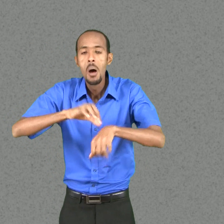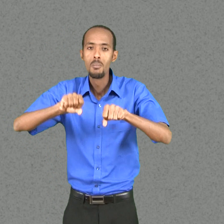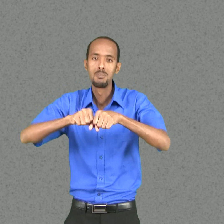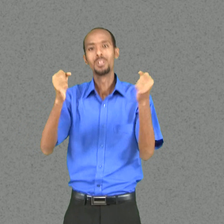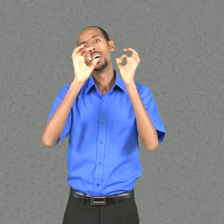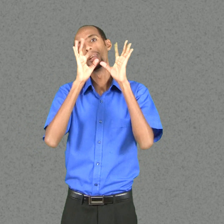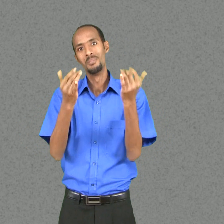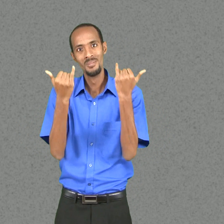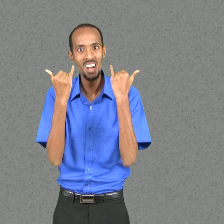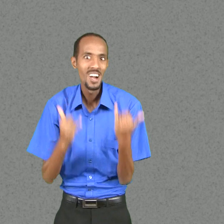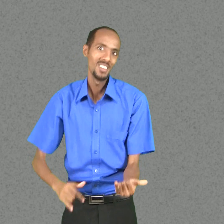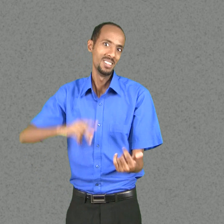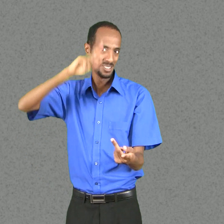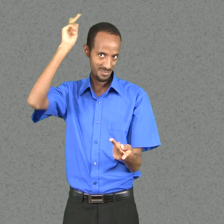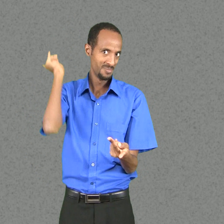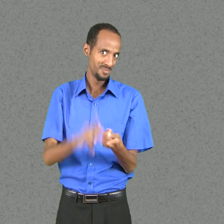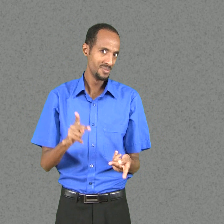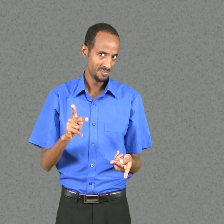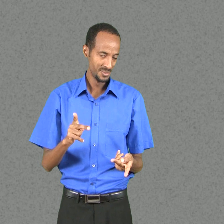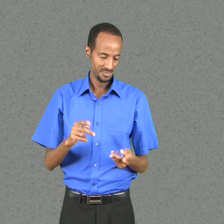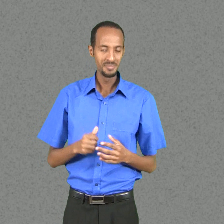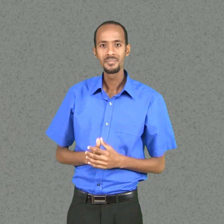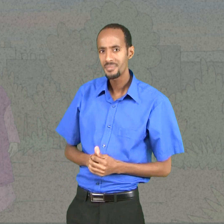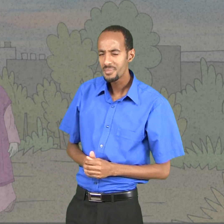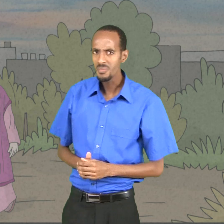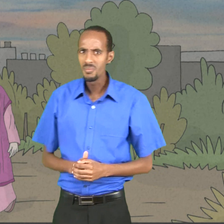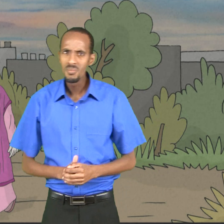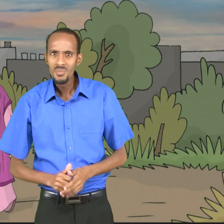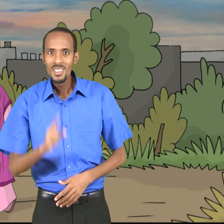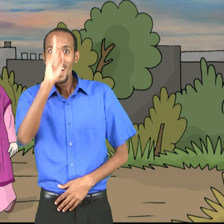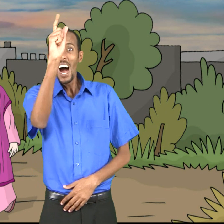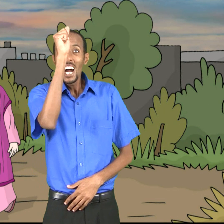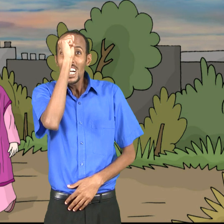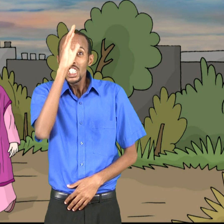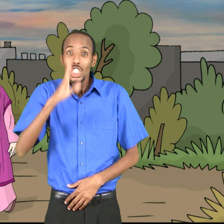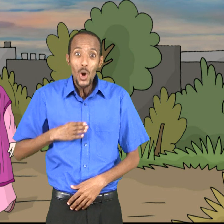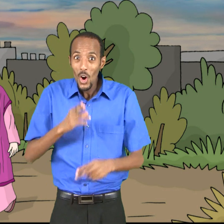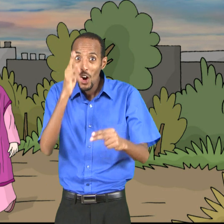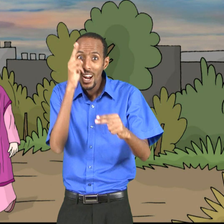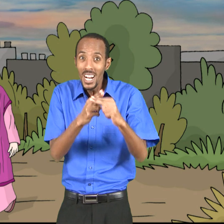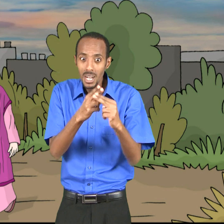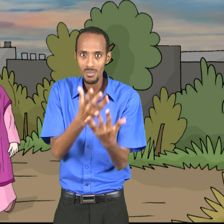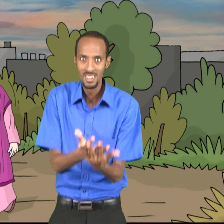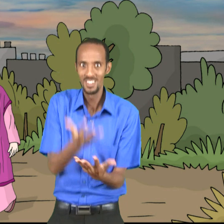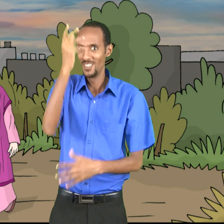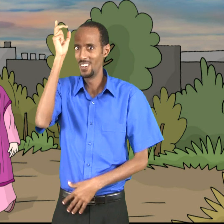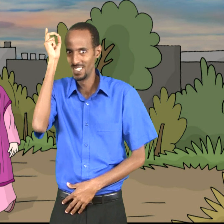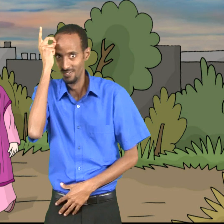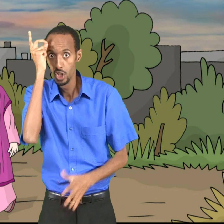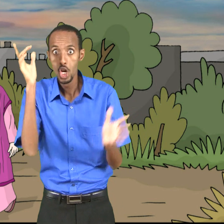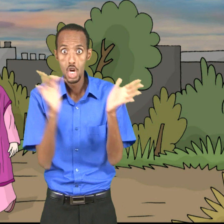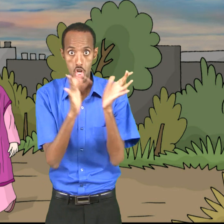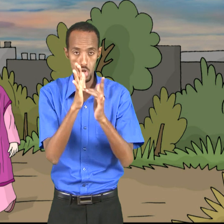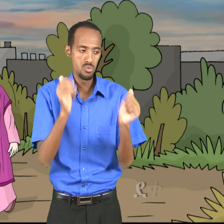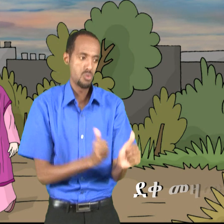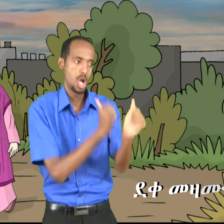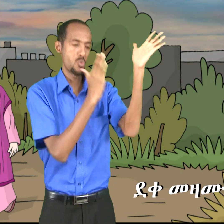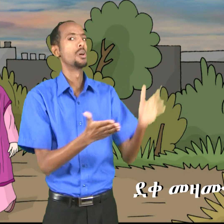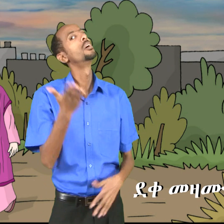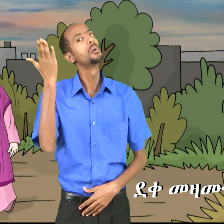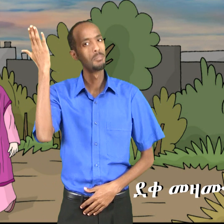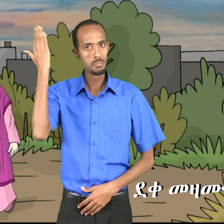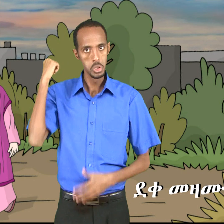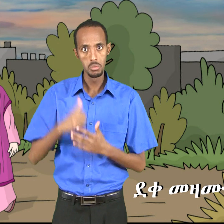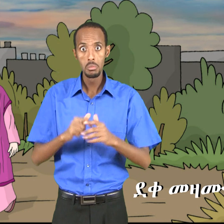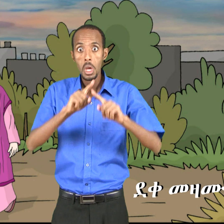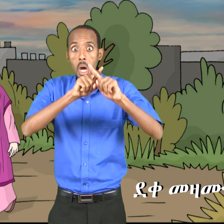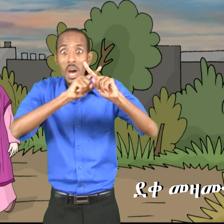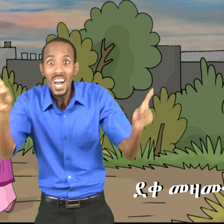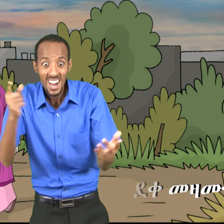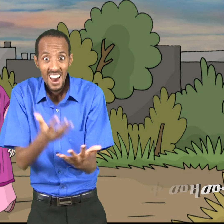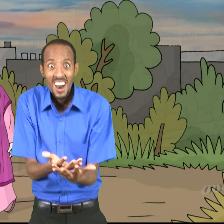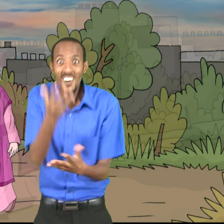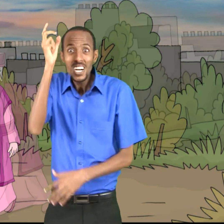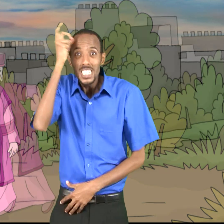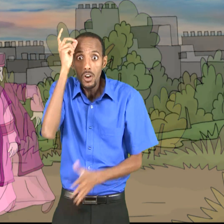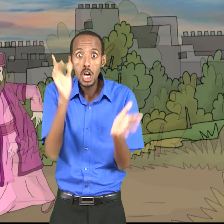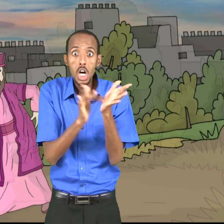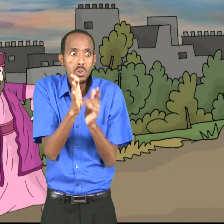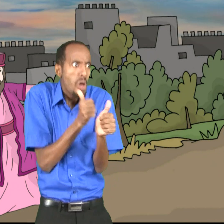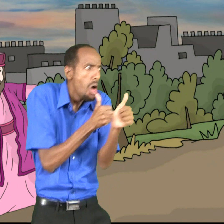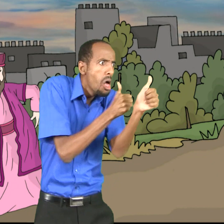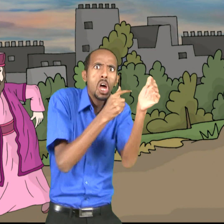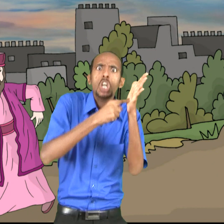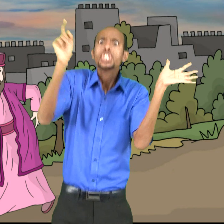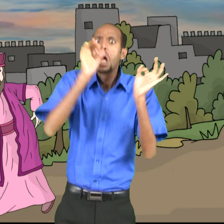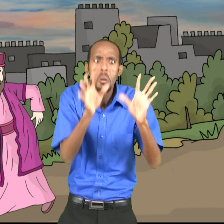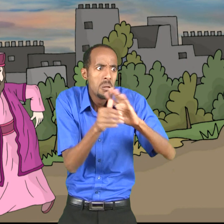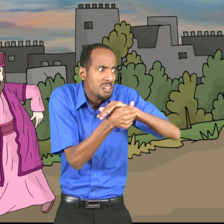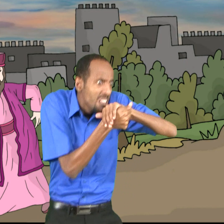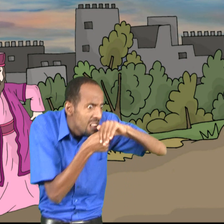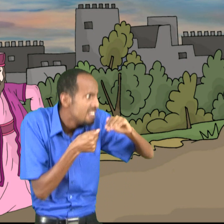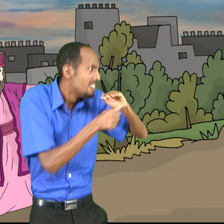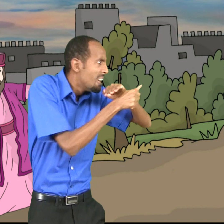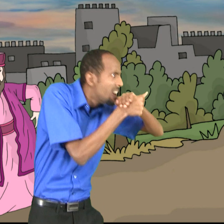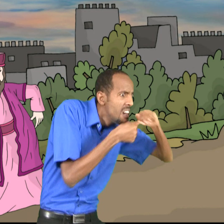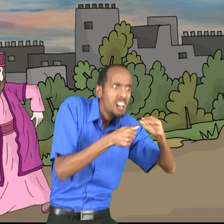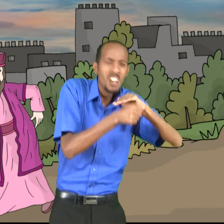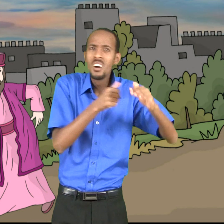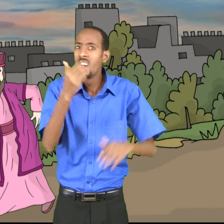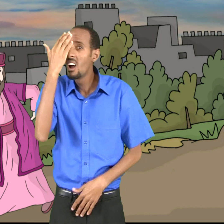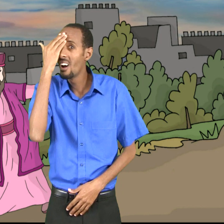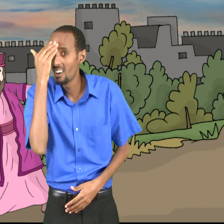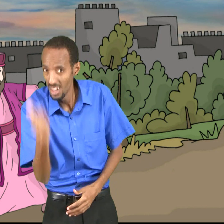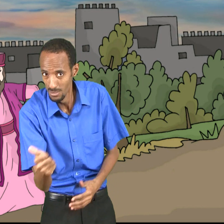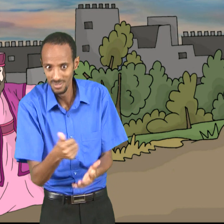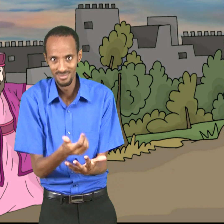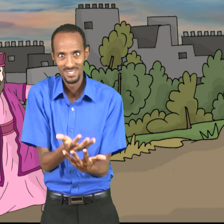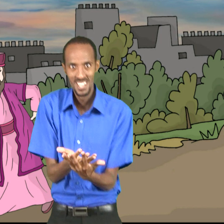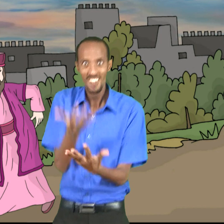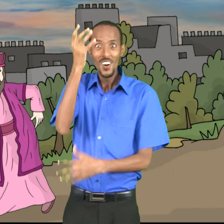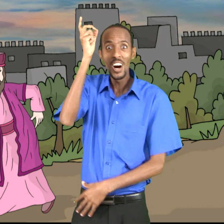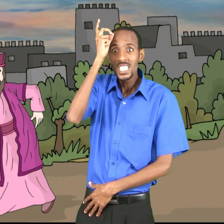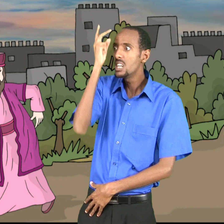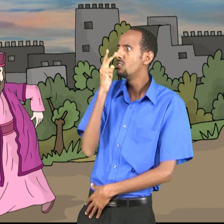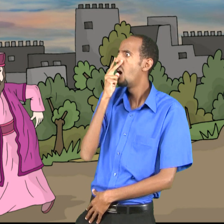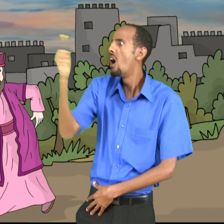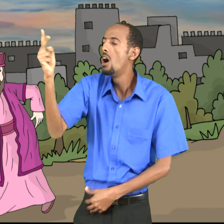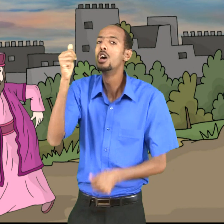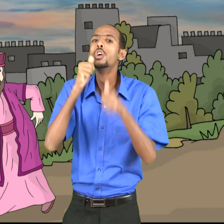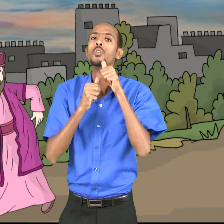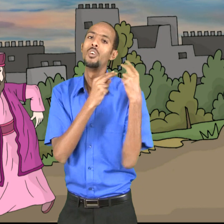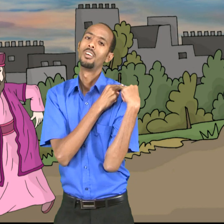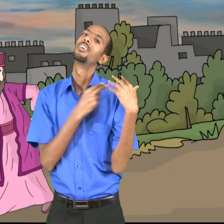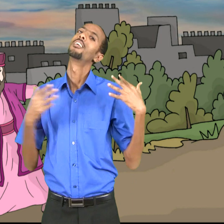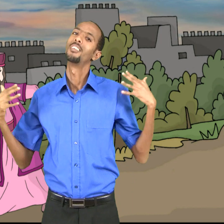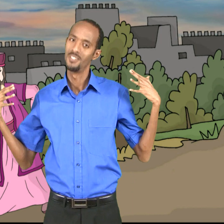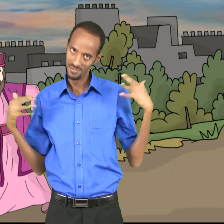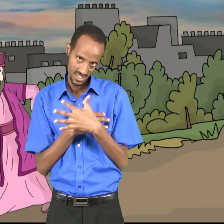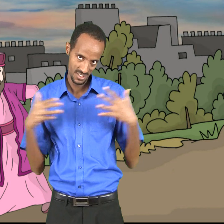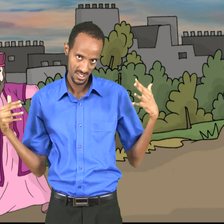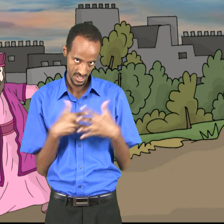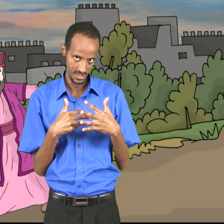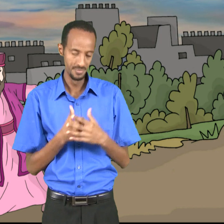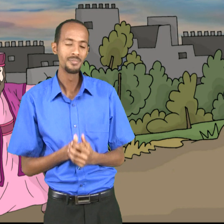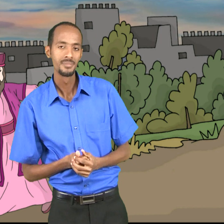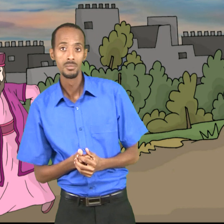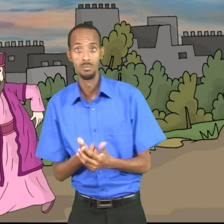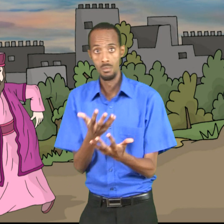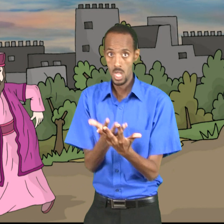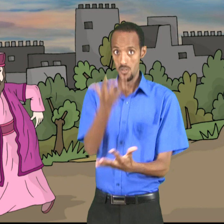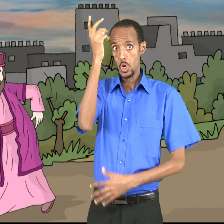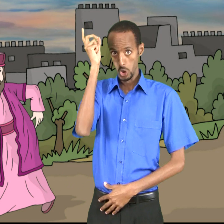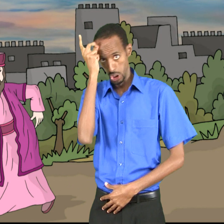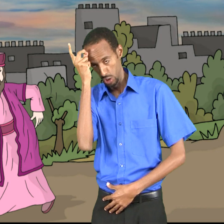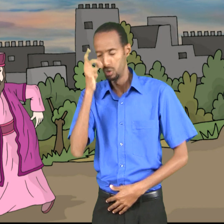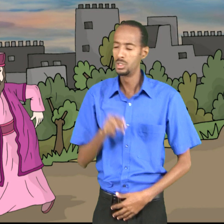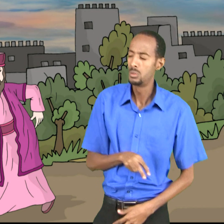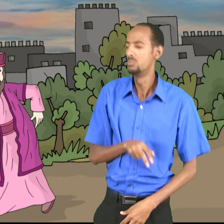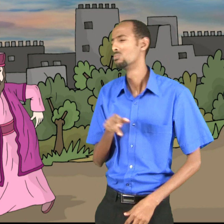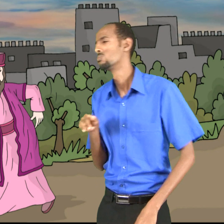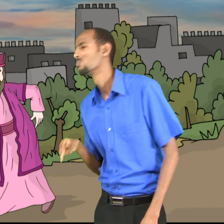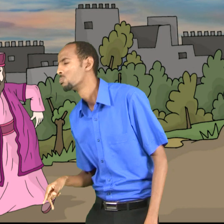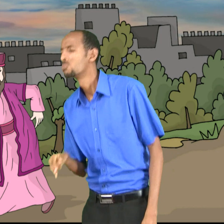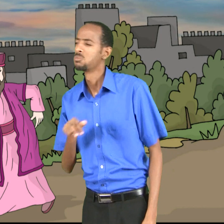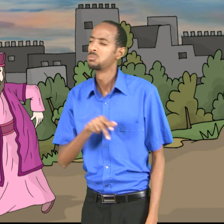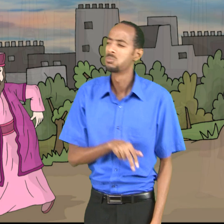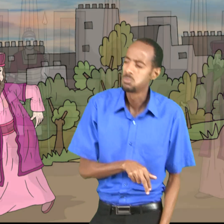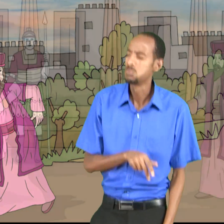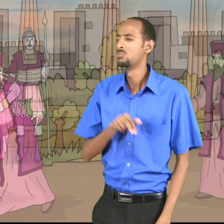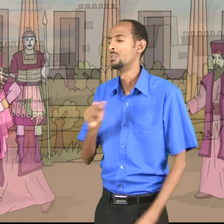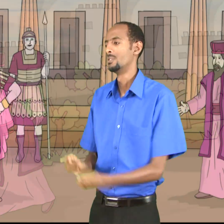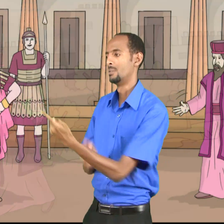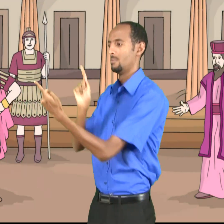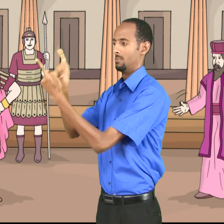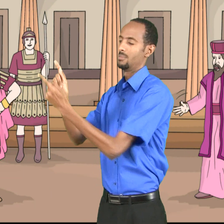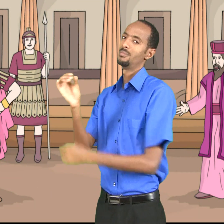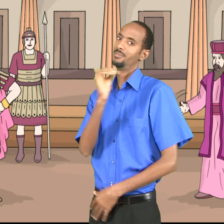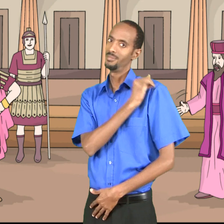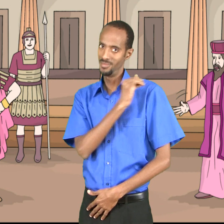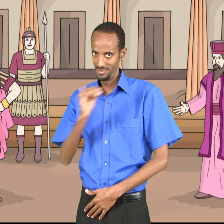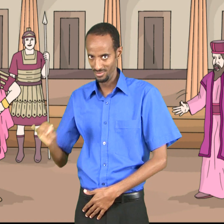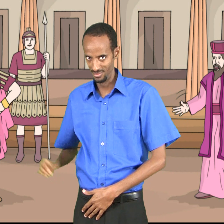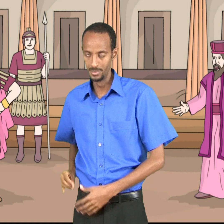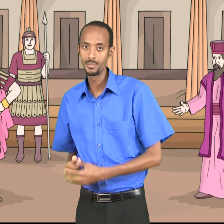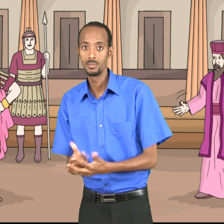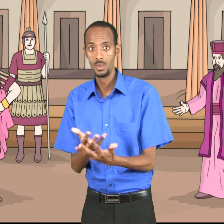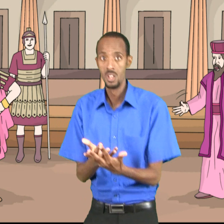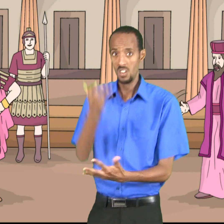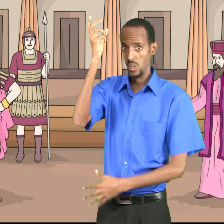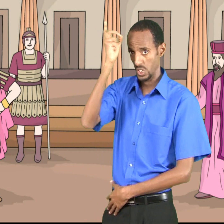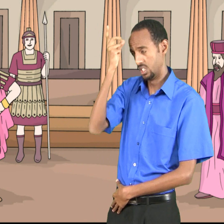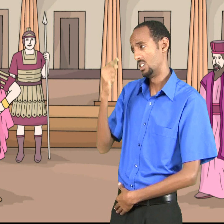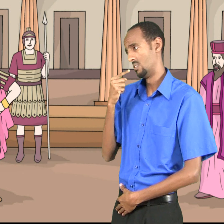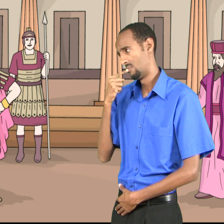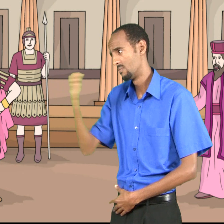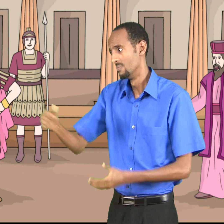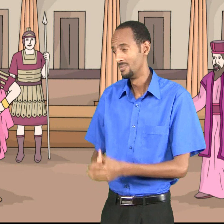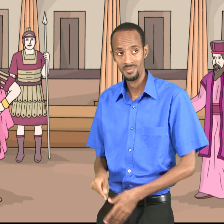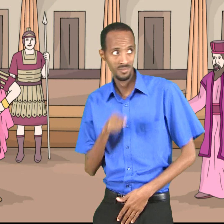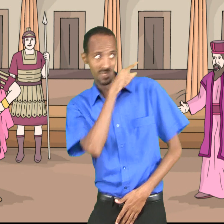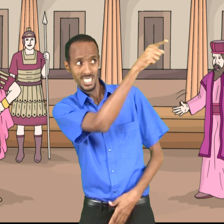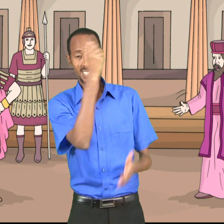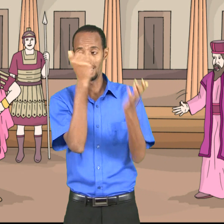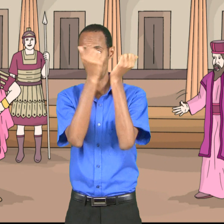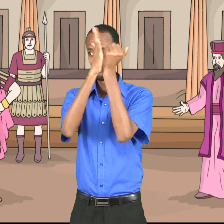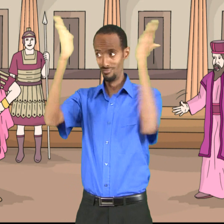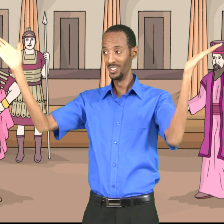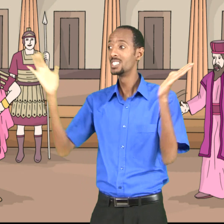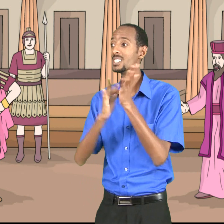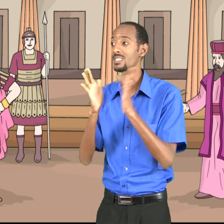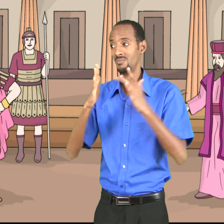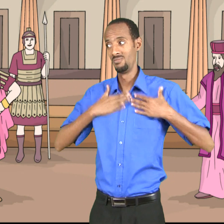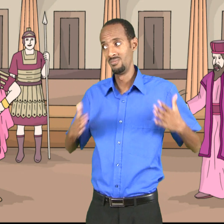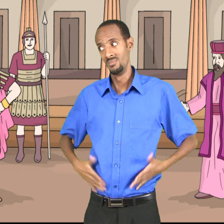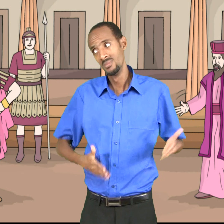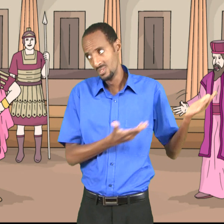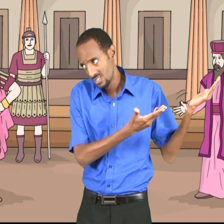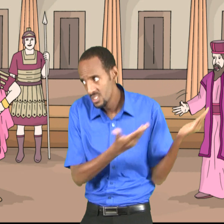Afterward, Joseph of Arimathea, who was a disciple of Jesus (but secretly for fear of the Jews), asked Pilate to let him remove the body of Jesus.